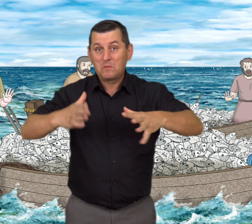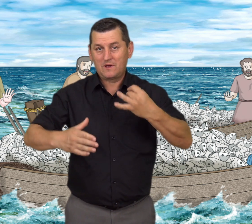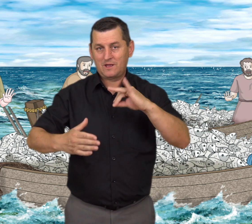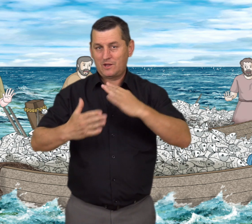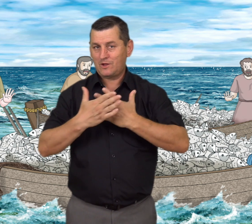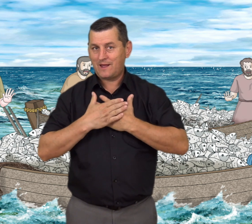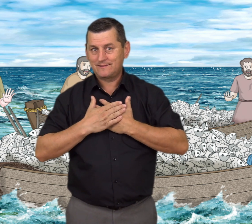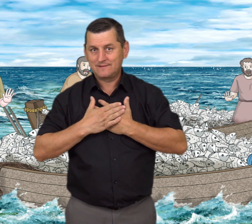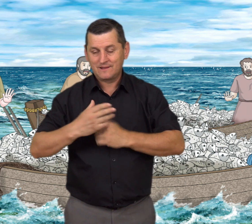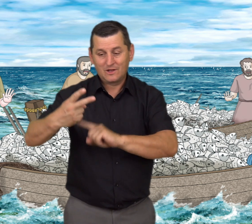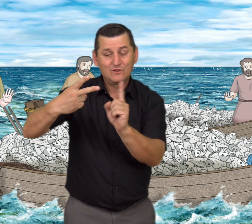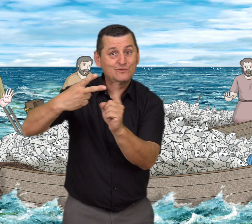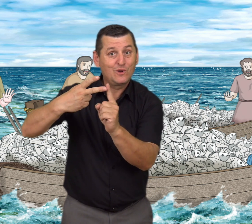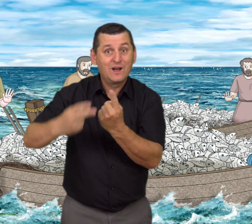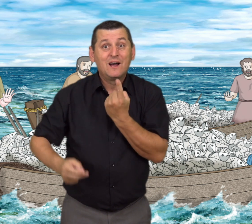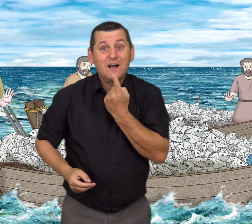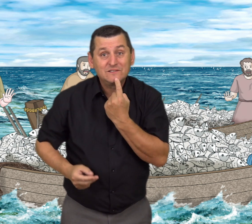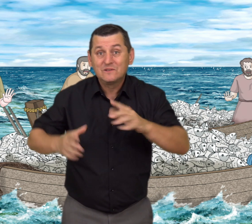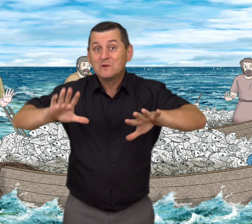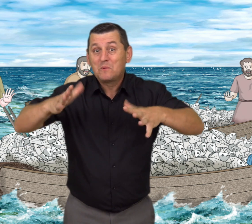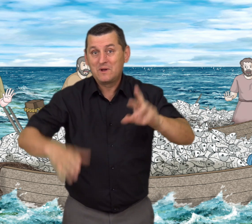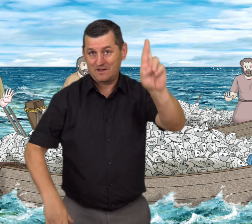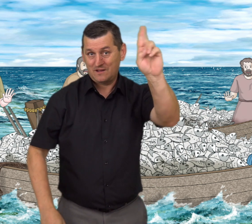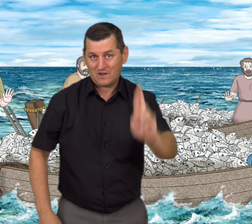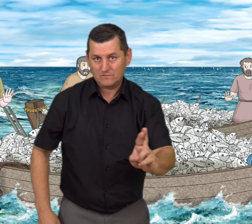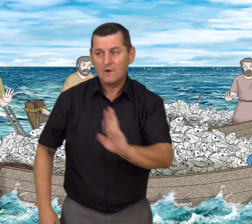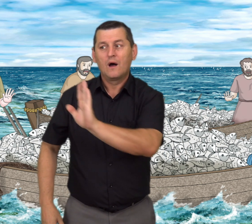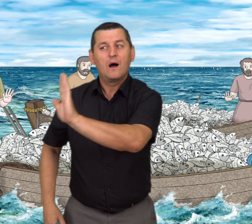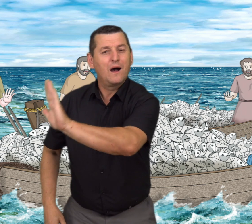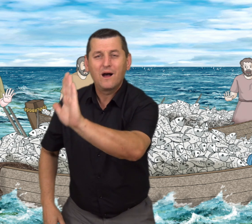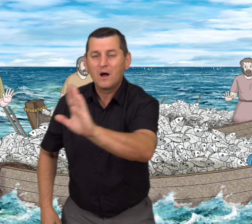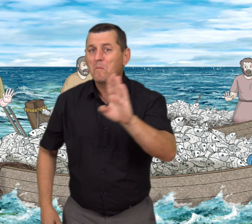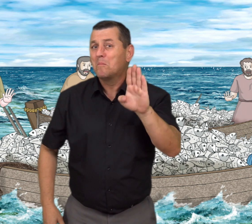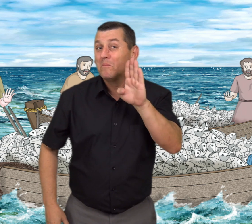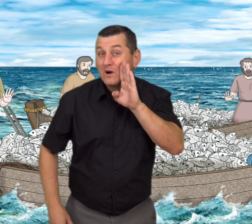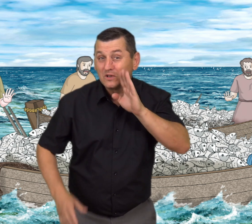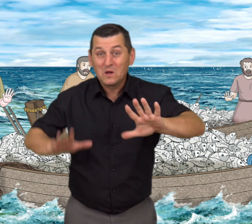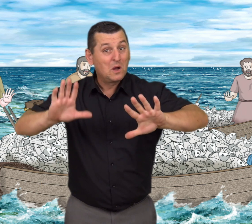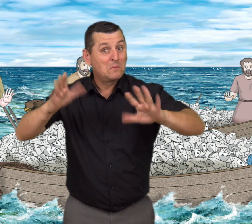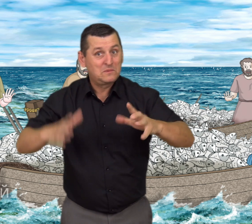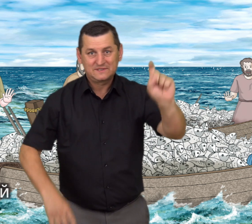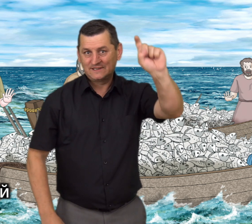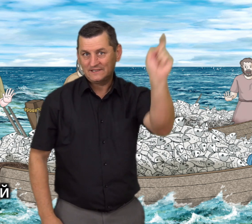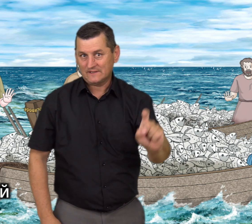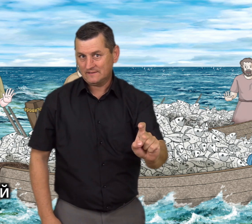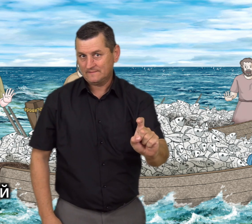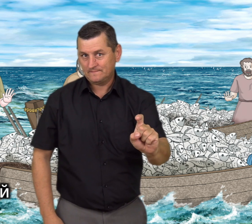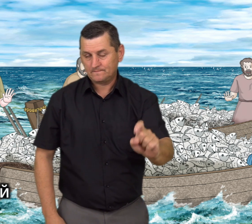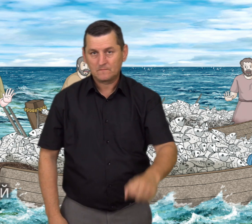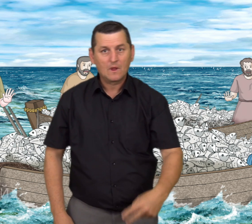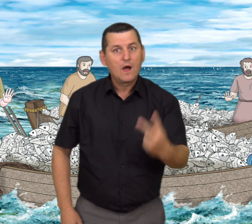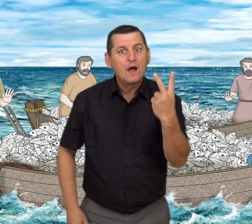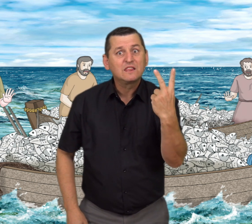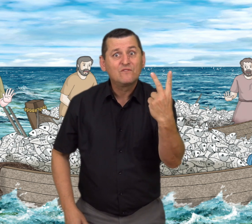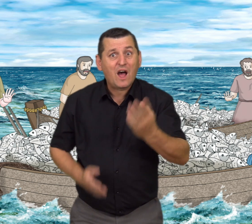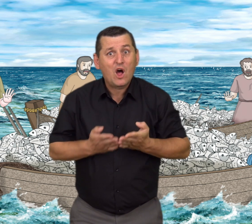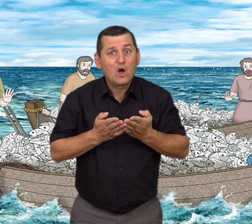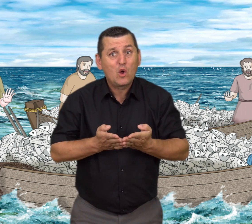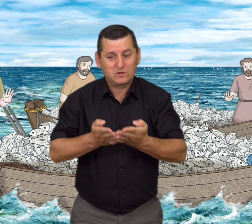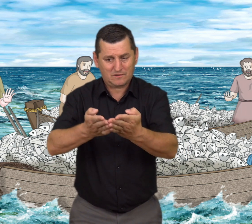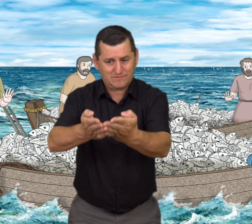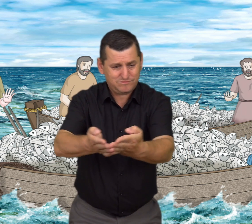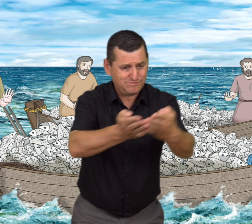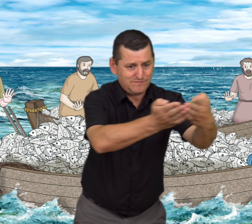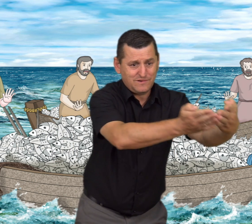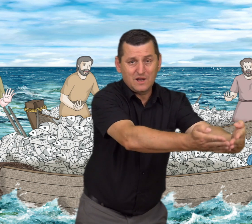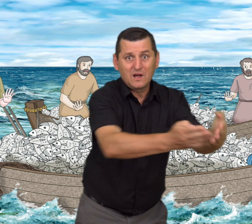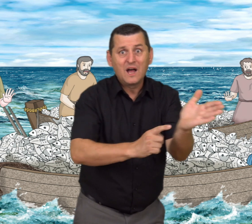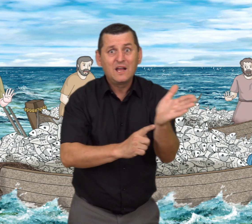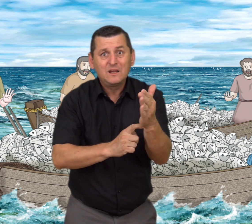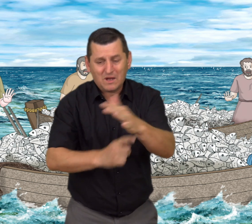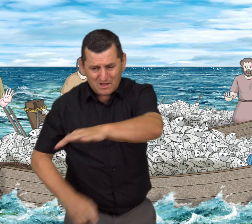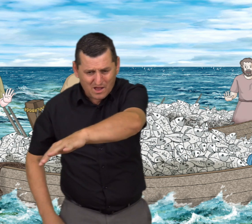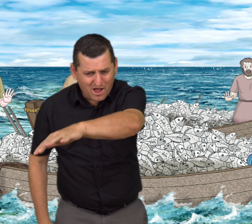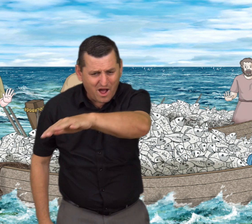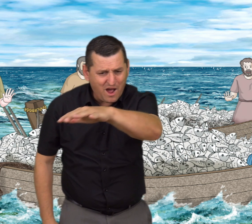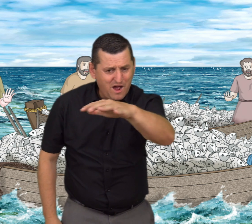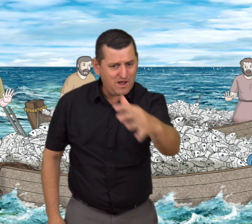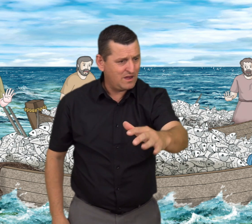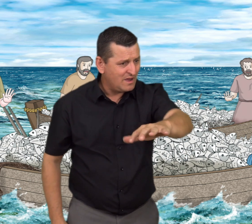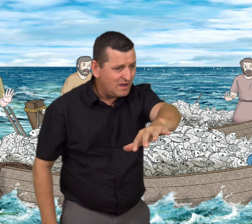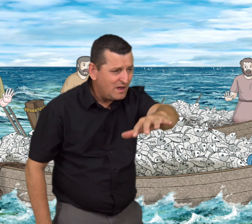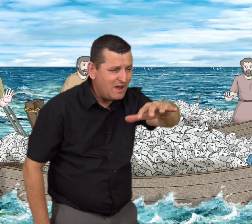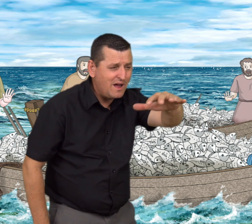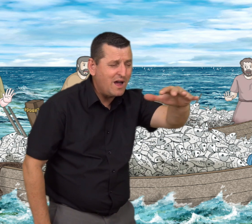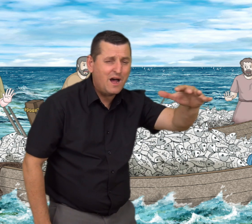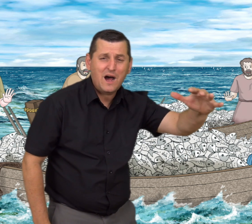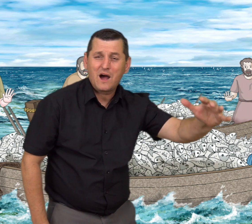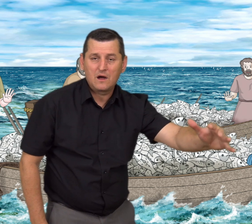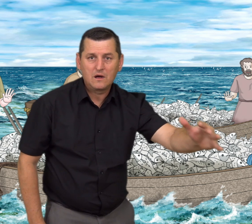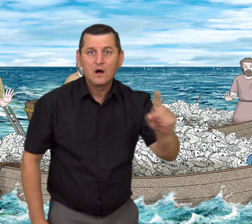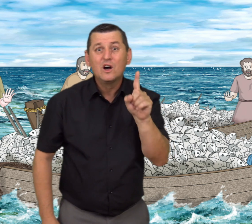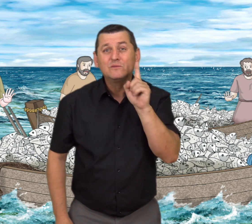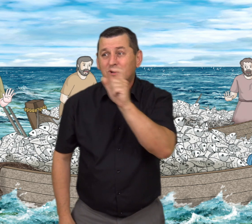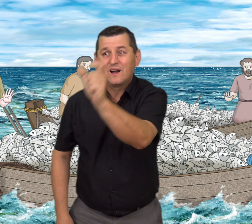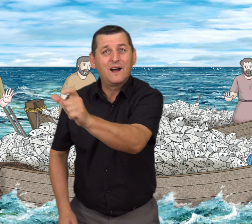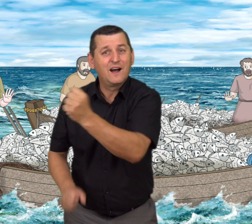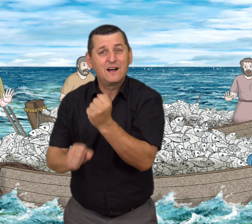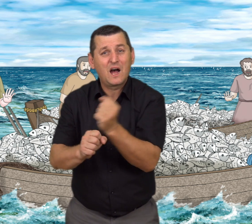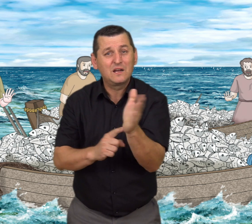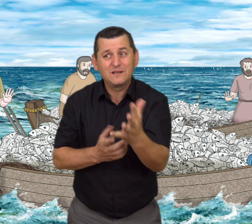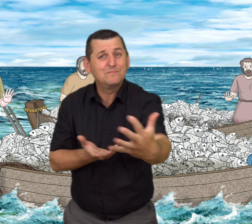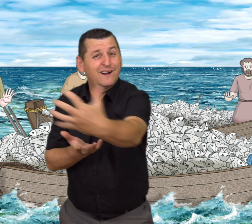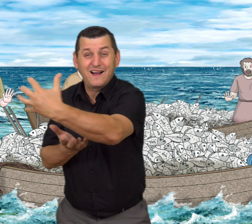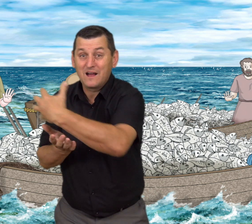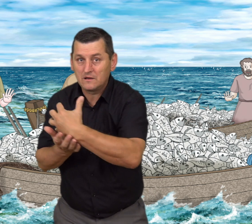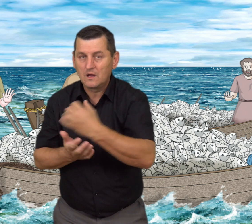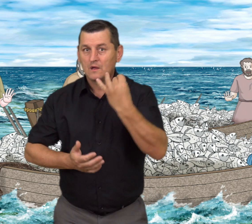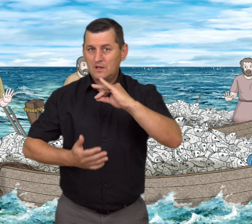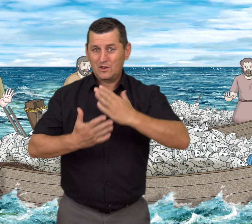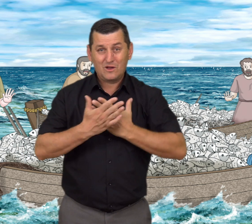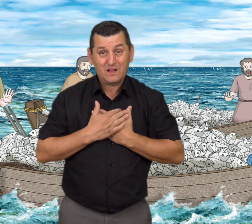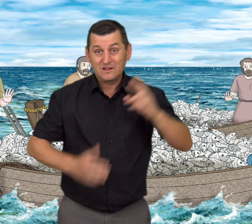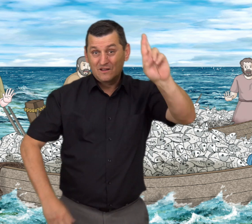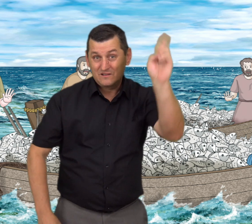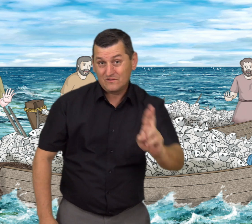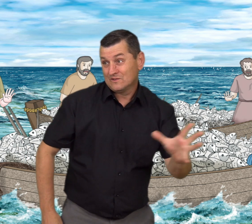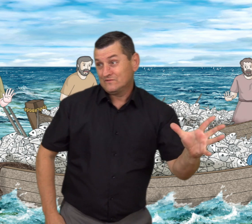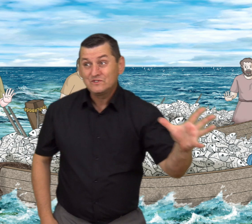“Go away from me, Lord,” he said, “for I am a sinful man.”